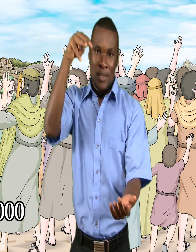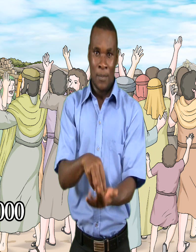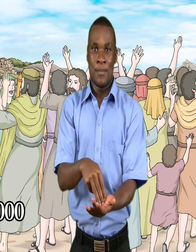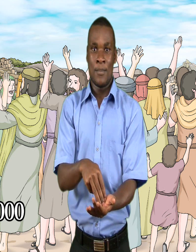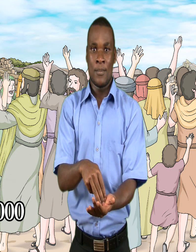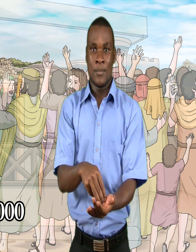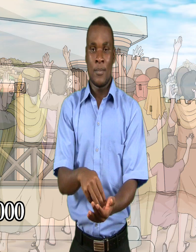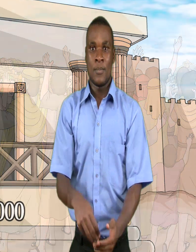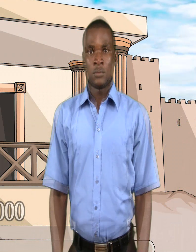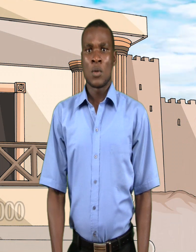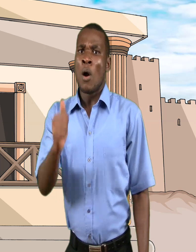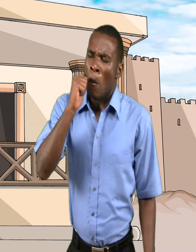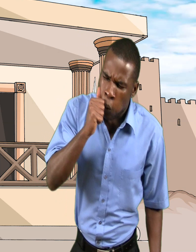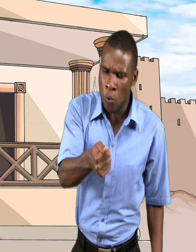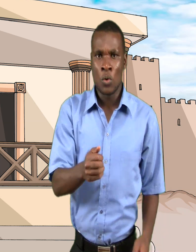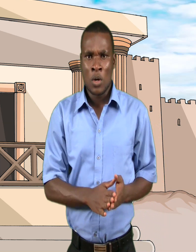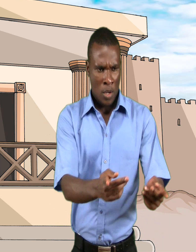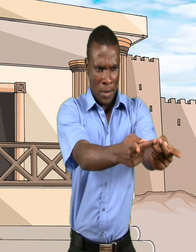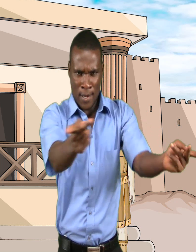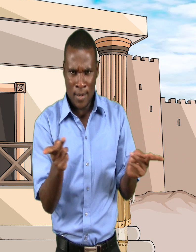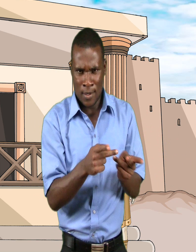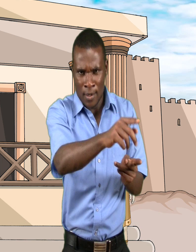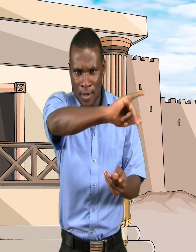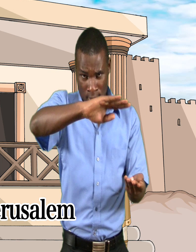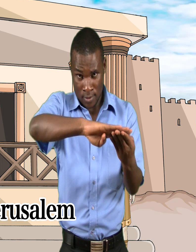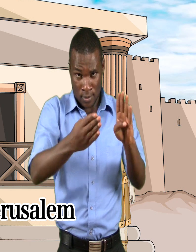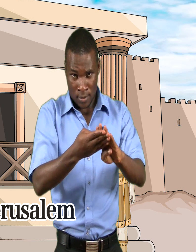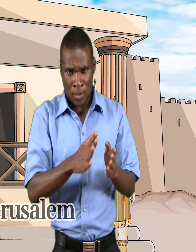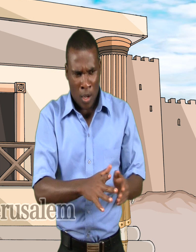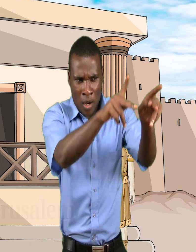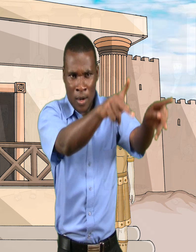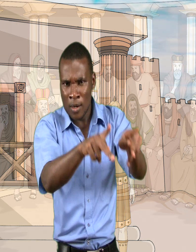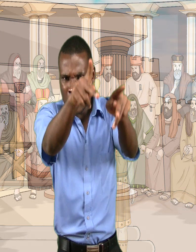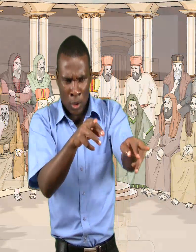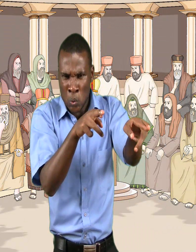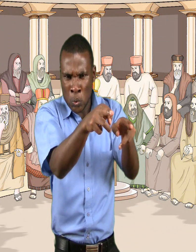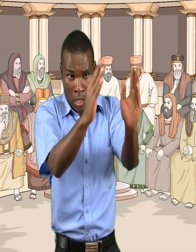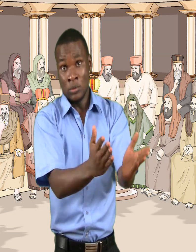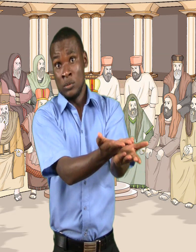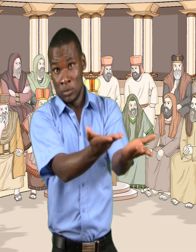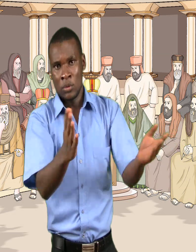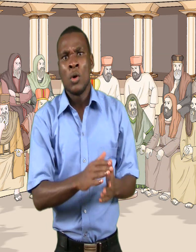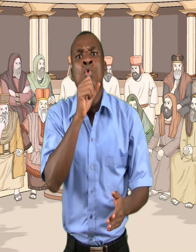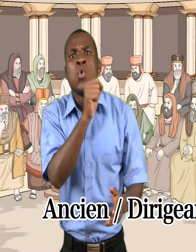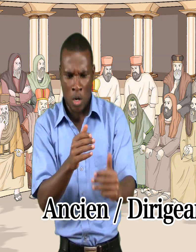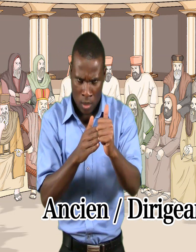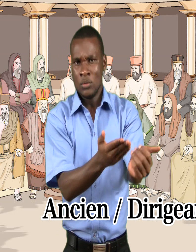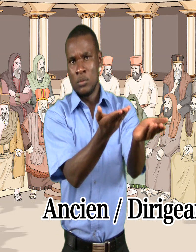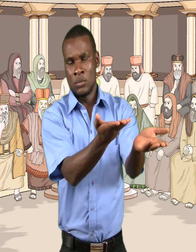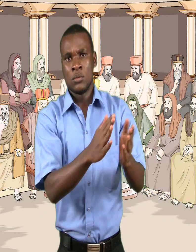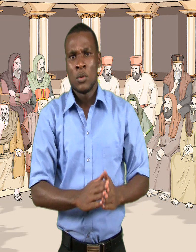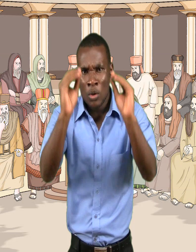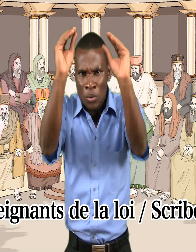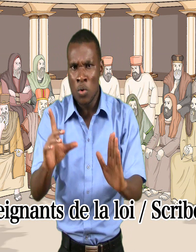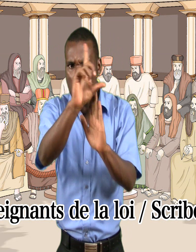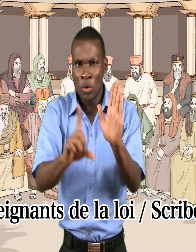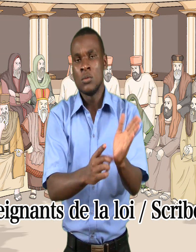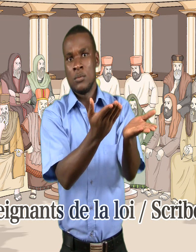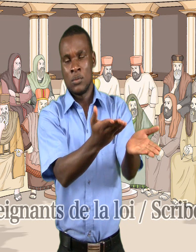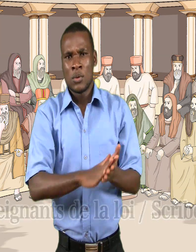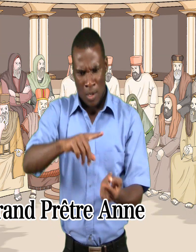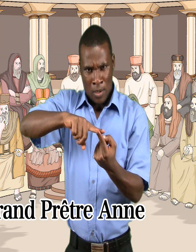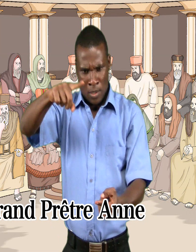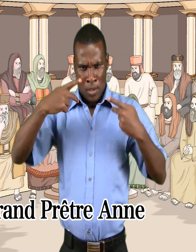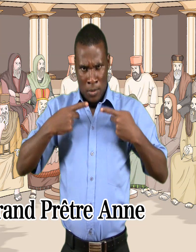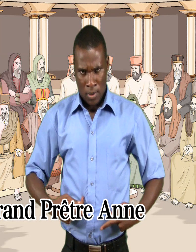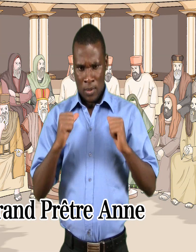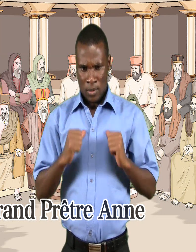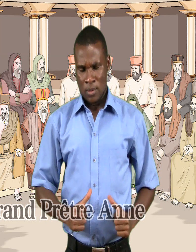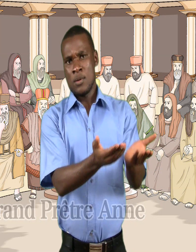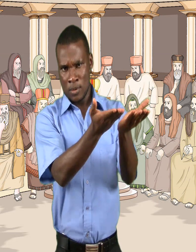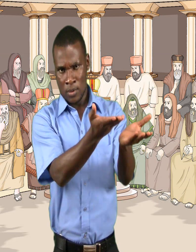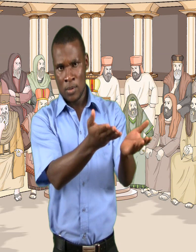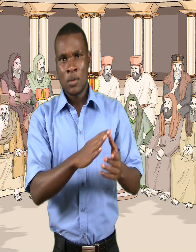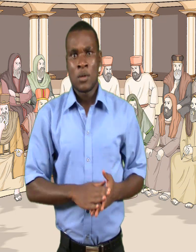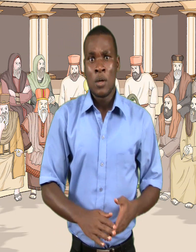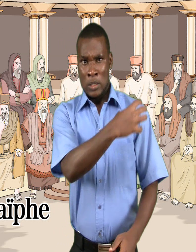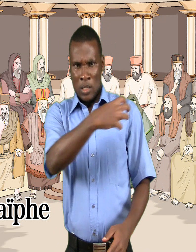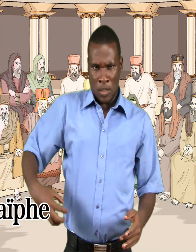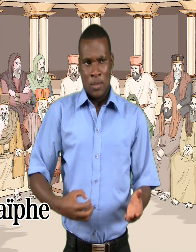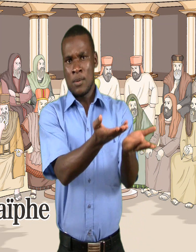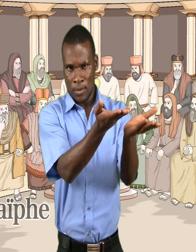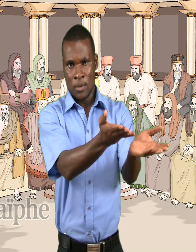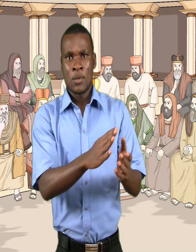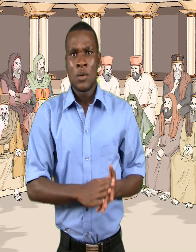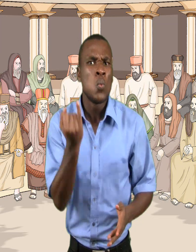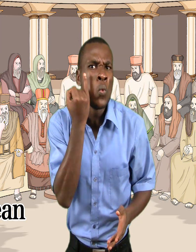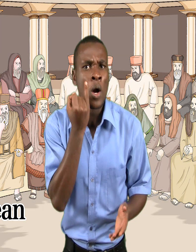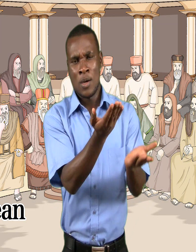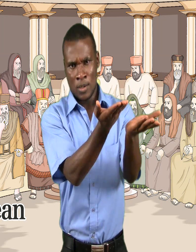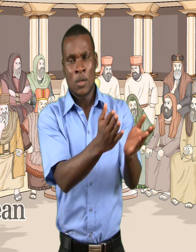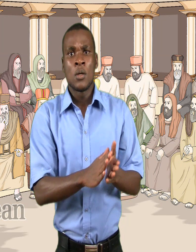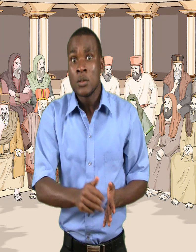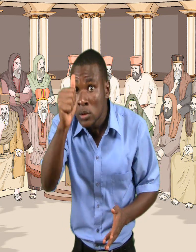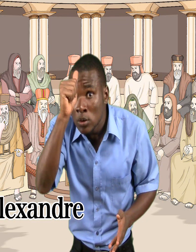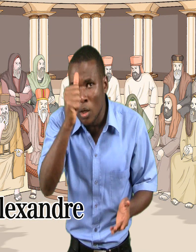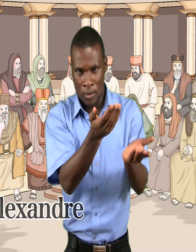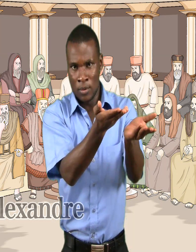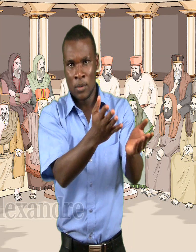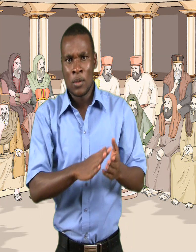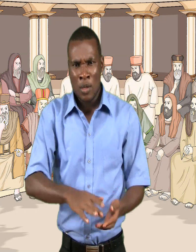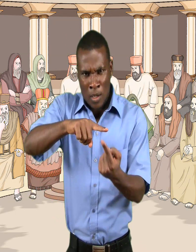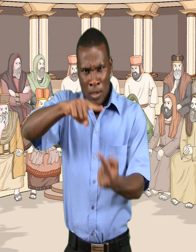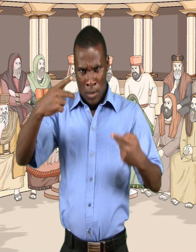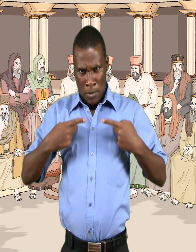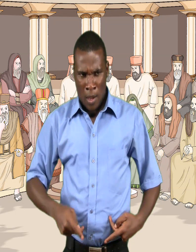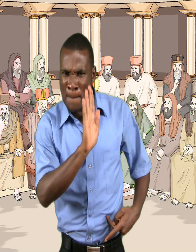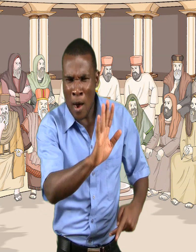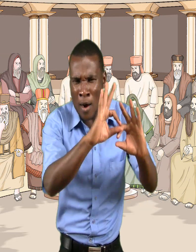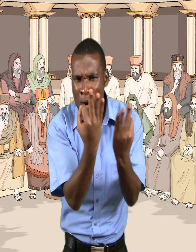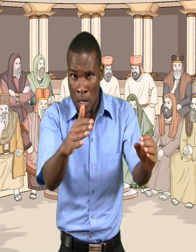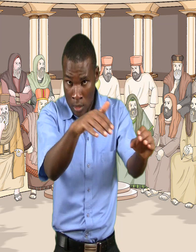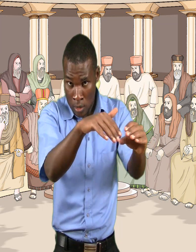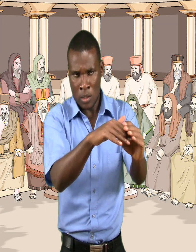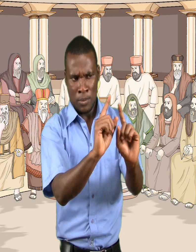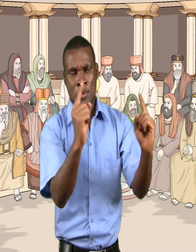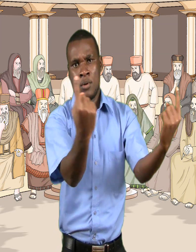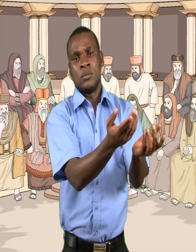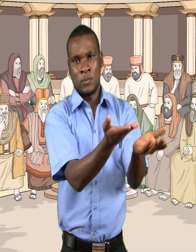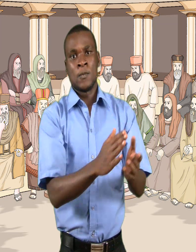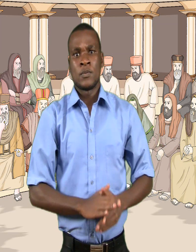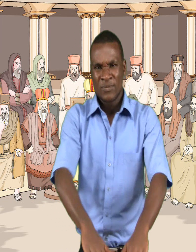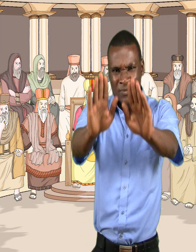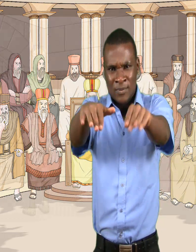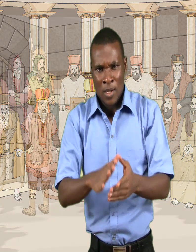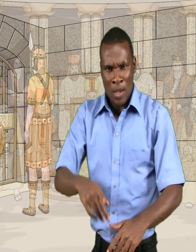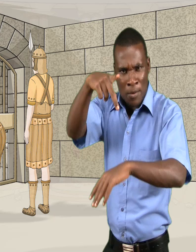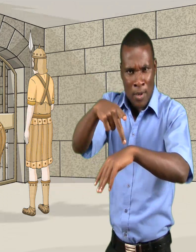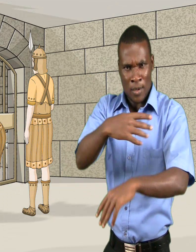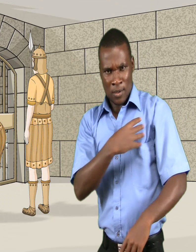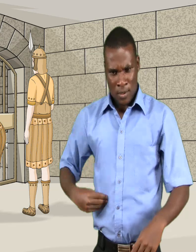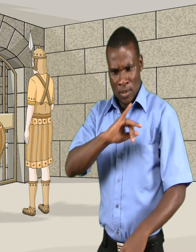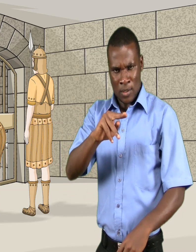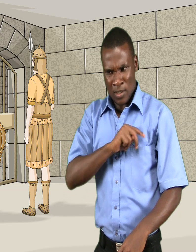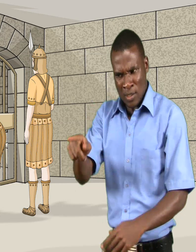The next day the rulers, elders, and scribes assembled in Jerusalem, along with Annas the high priest, Caiaphas, John, Alexander, and many others from the high priest’s family.